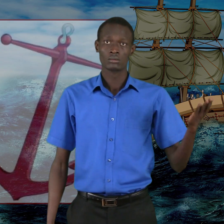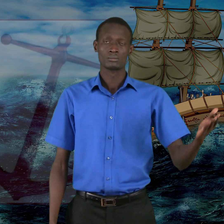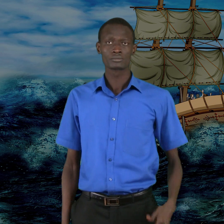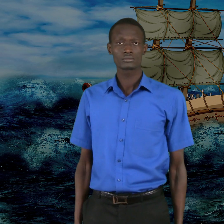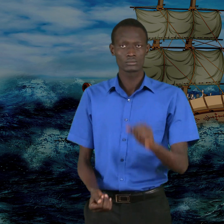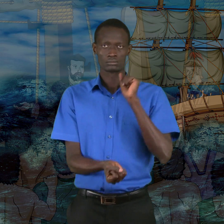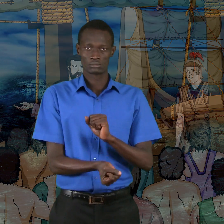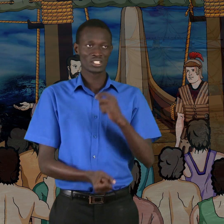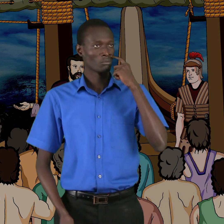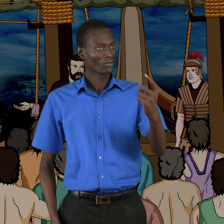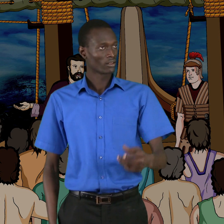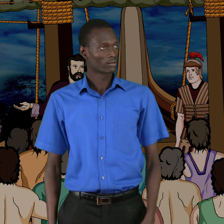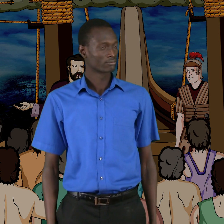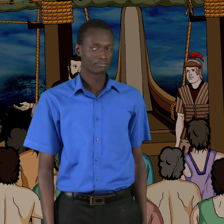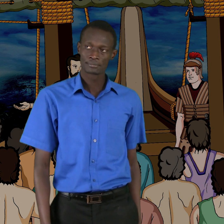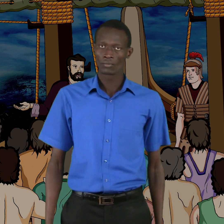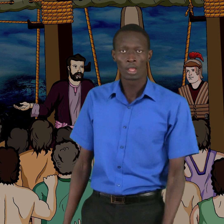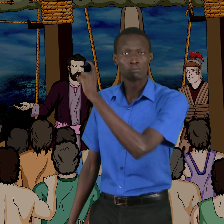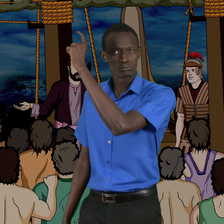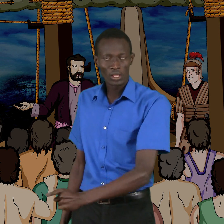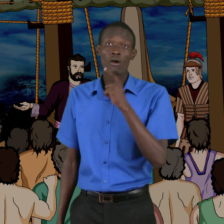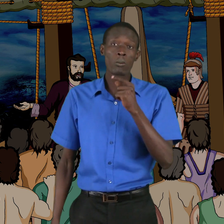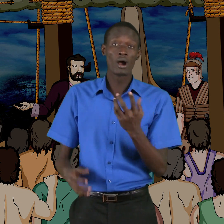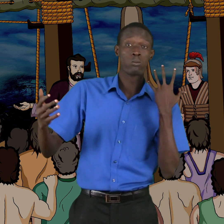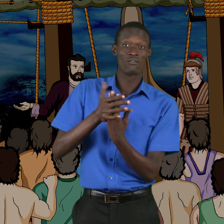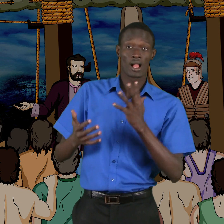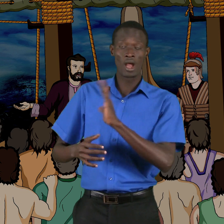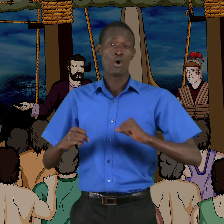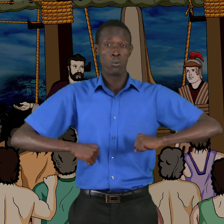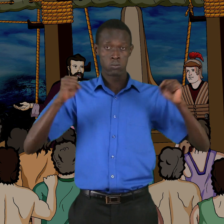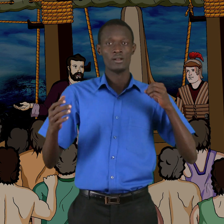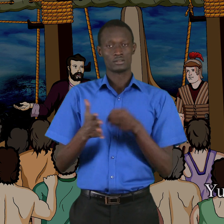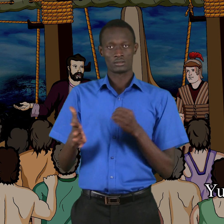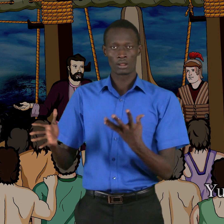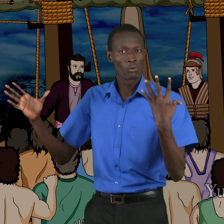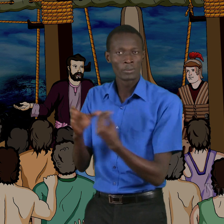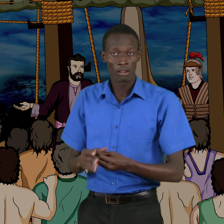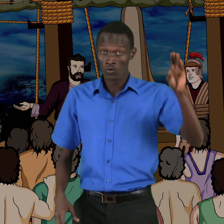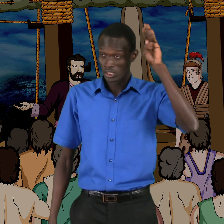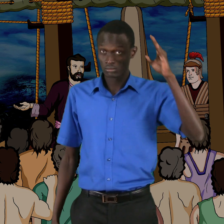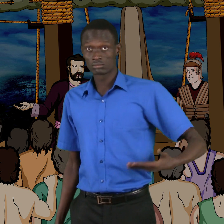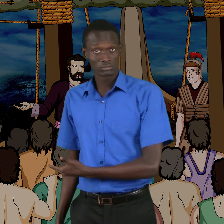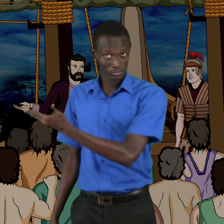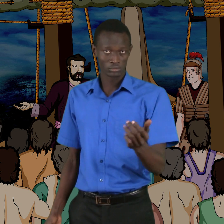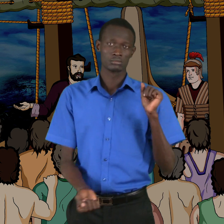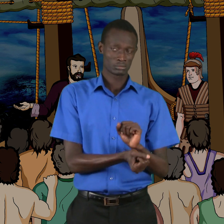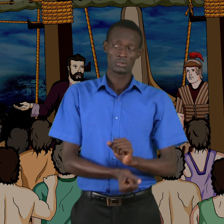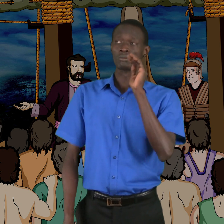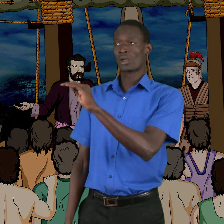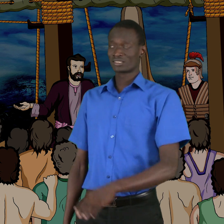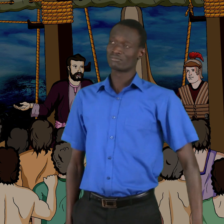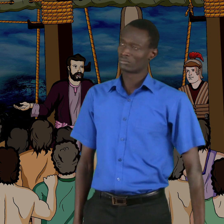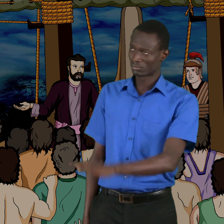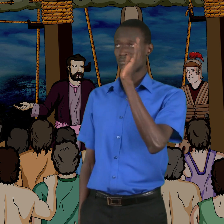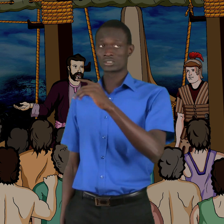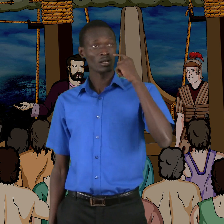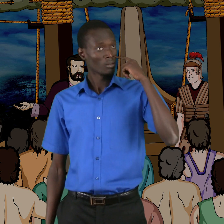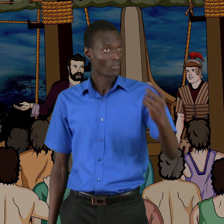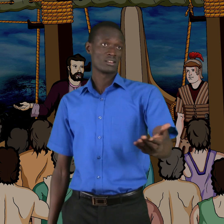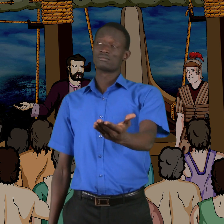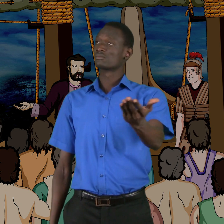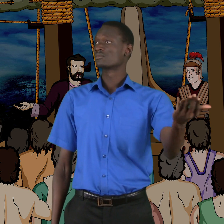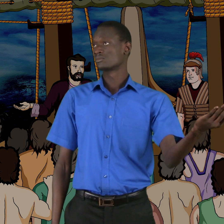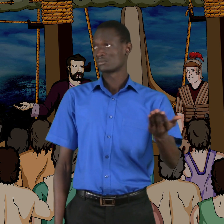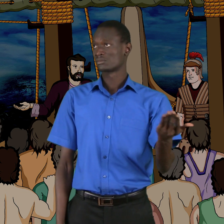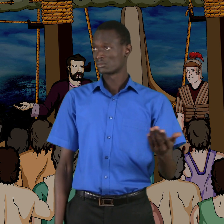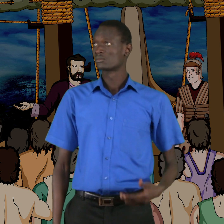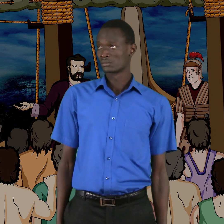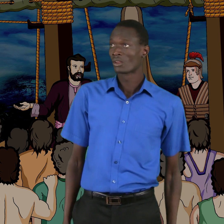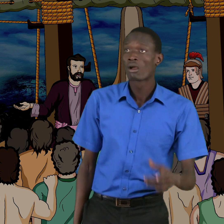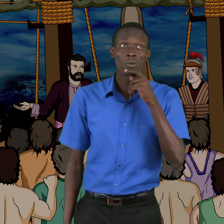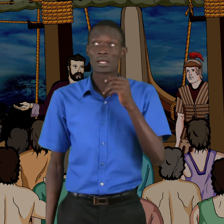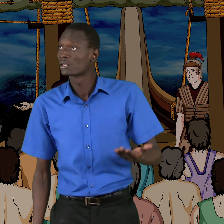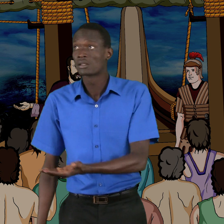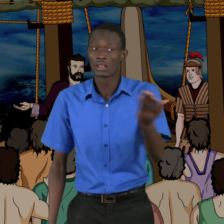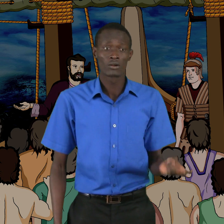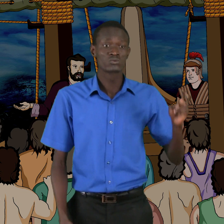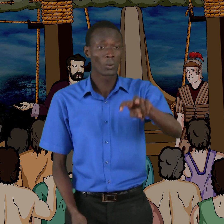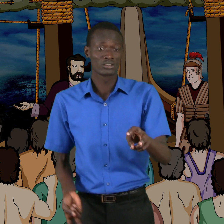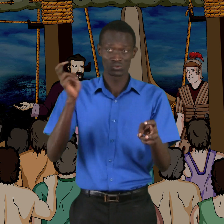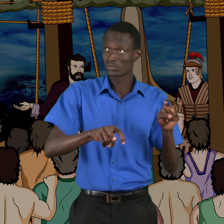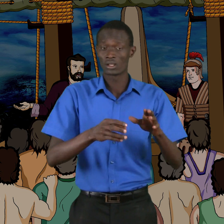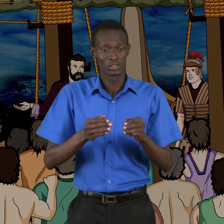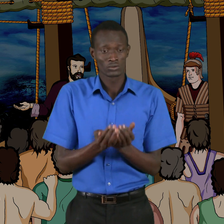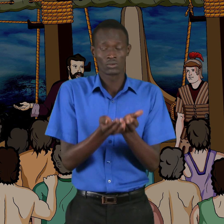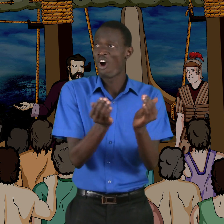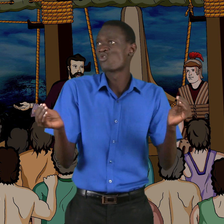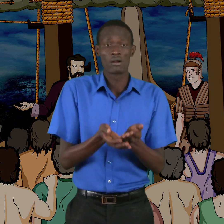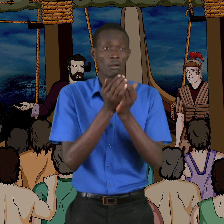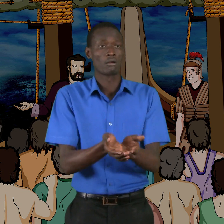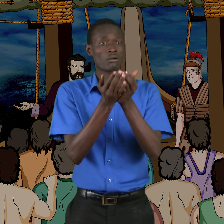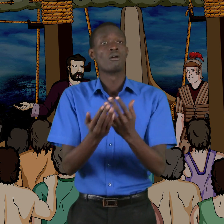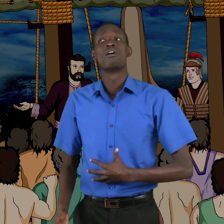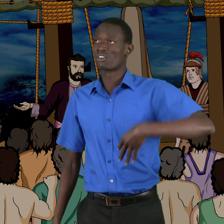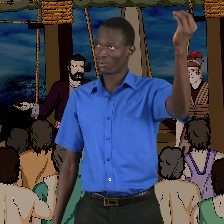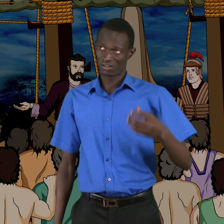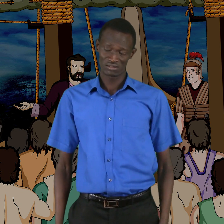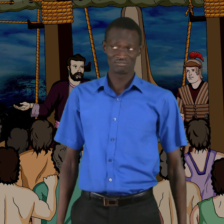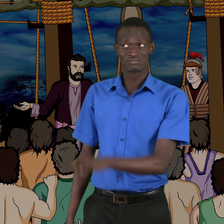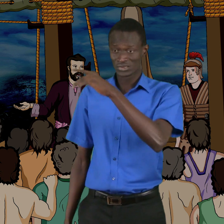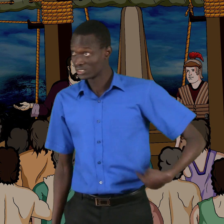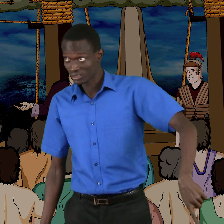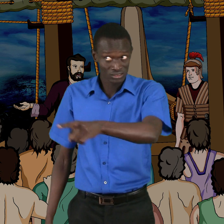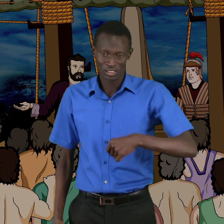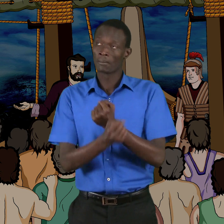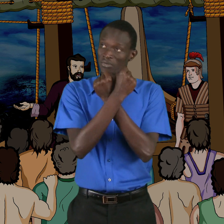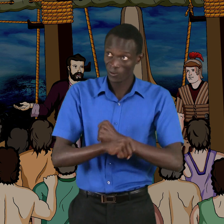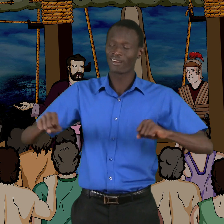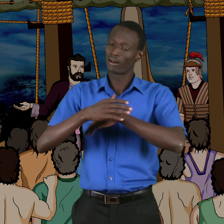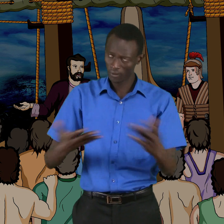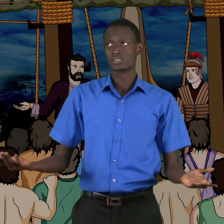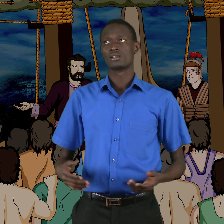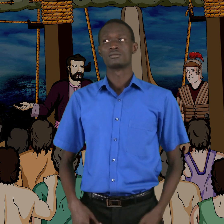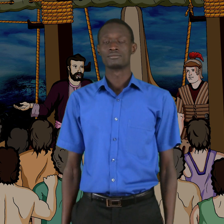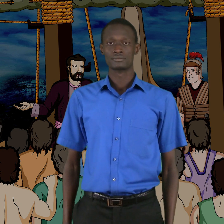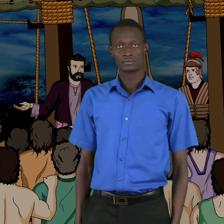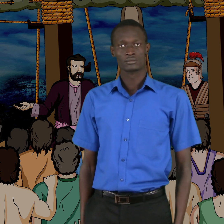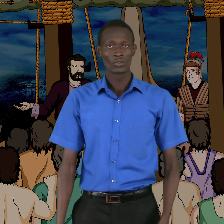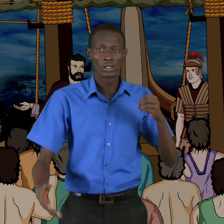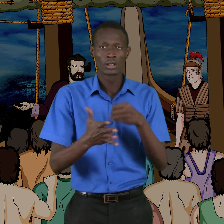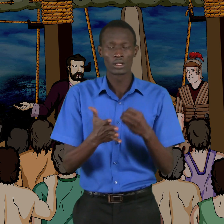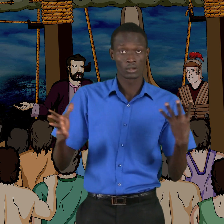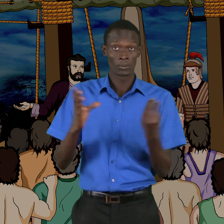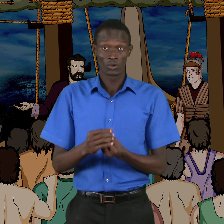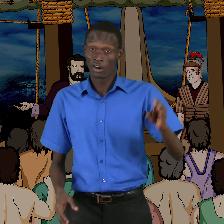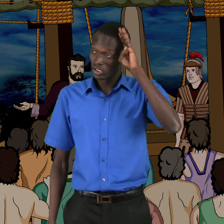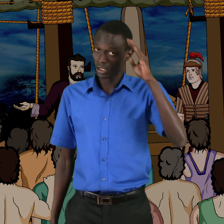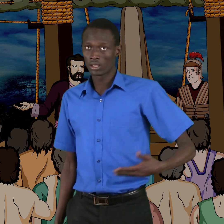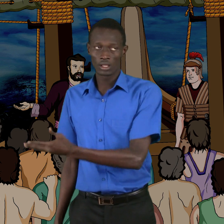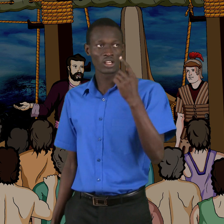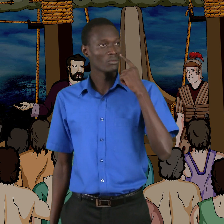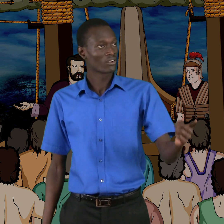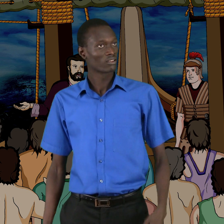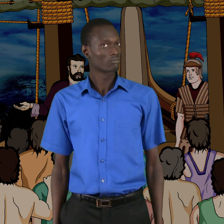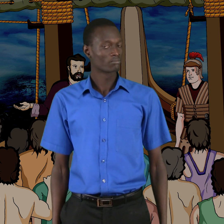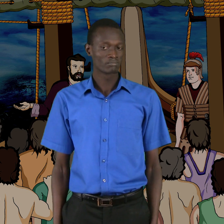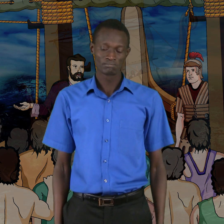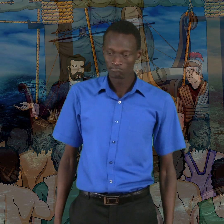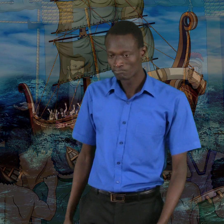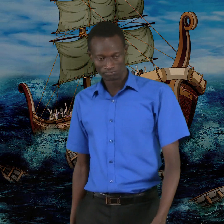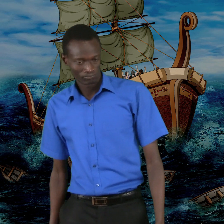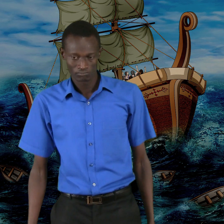But Paul said to the centurion and the soldiers, “Unless these men remain with the ship, you cannot be saved.”